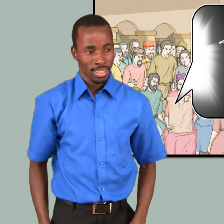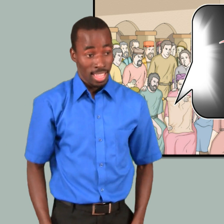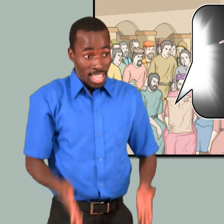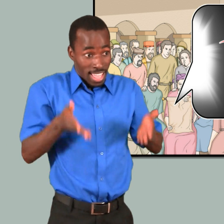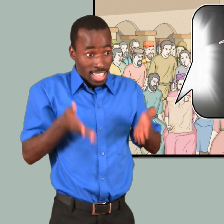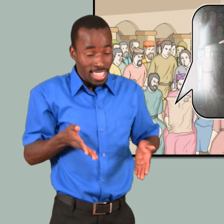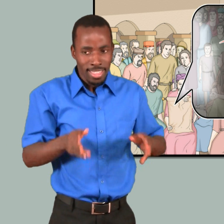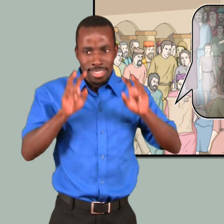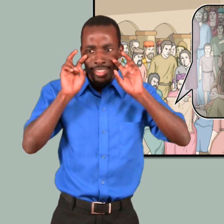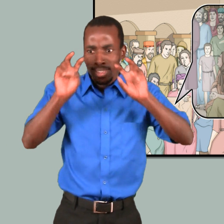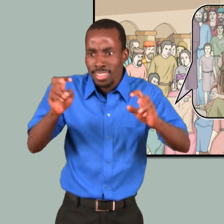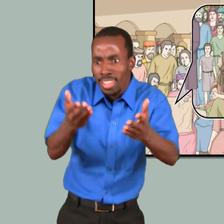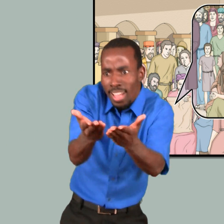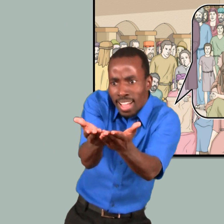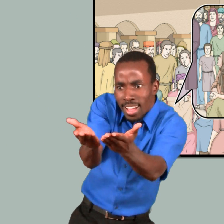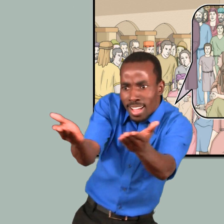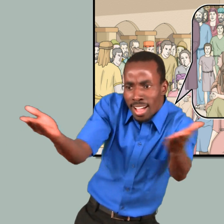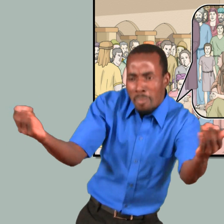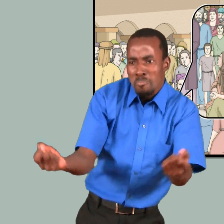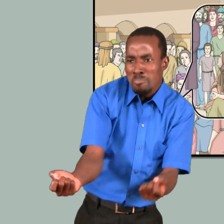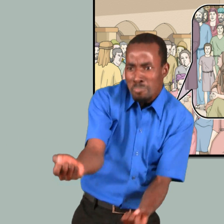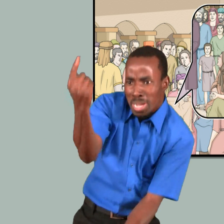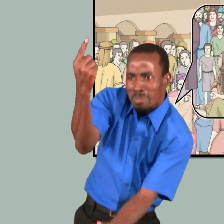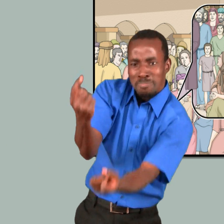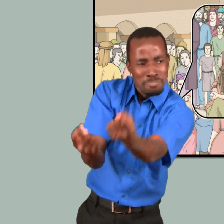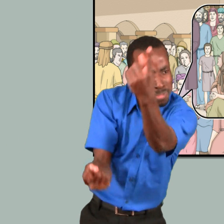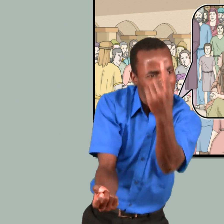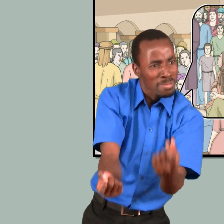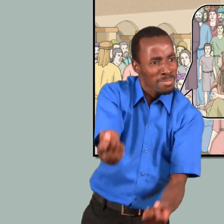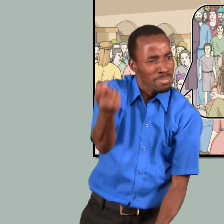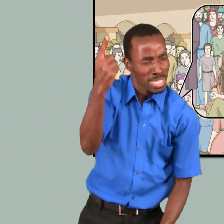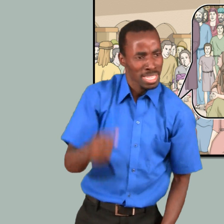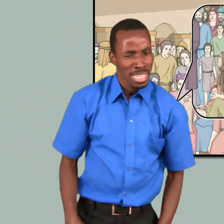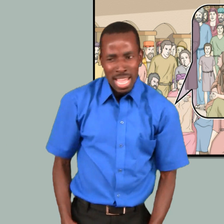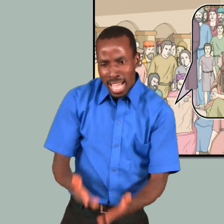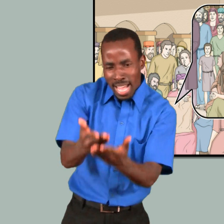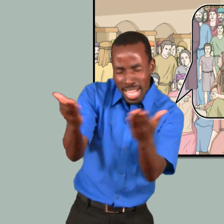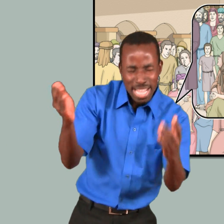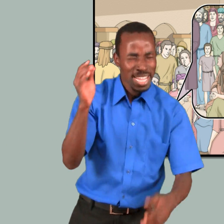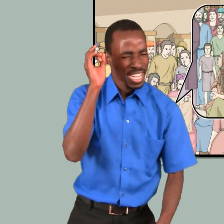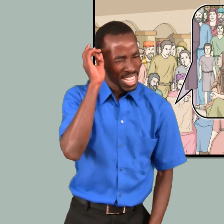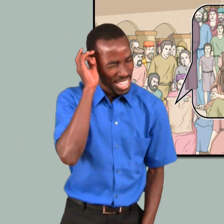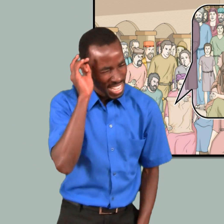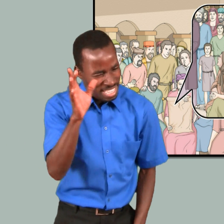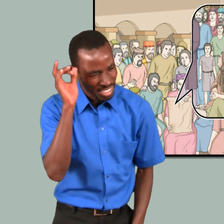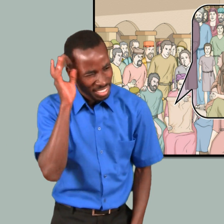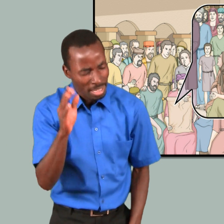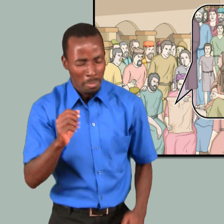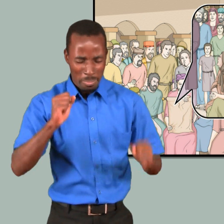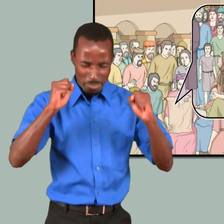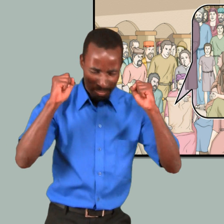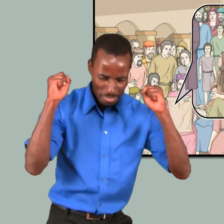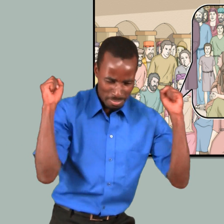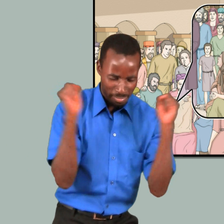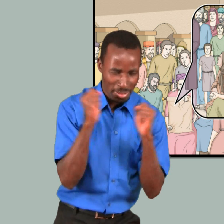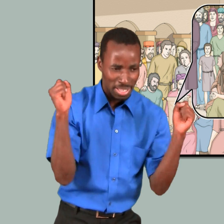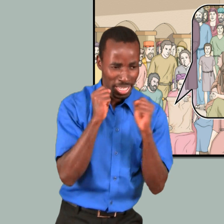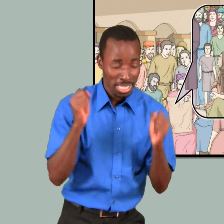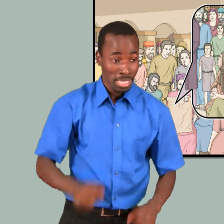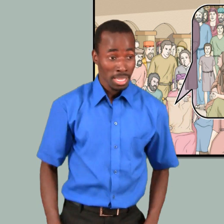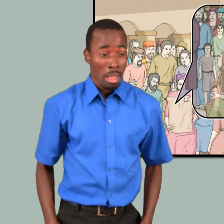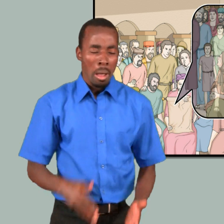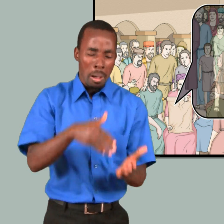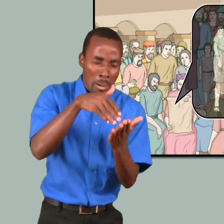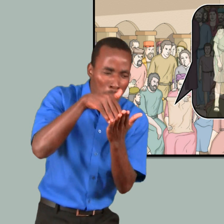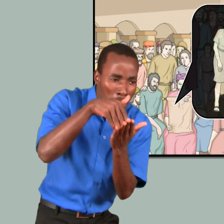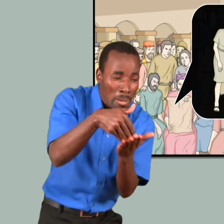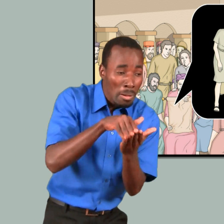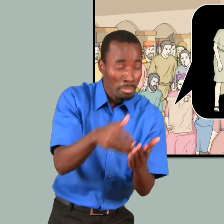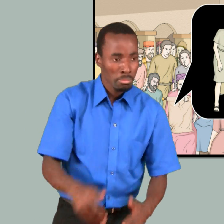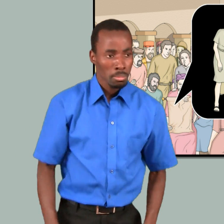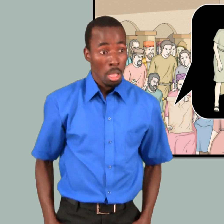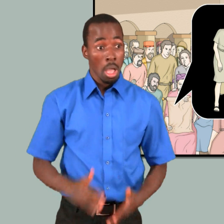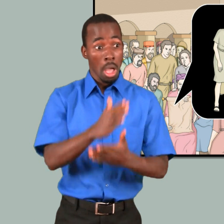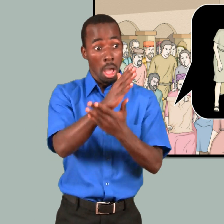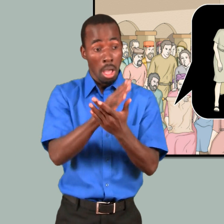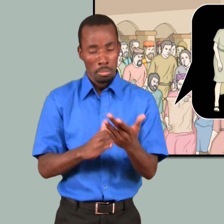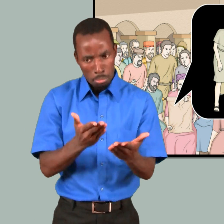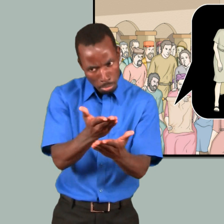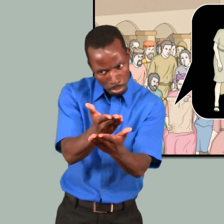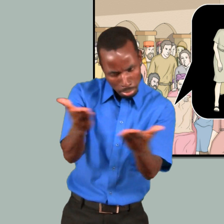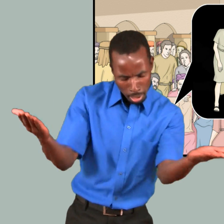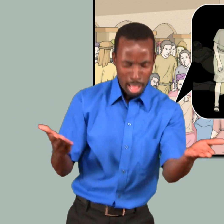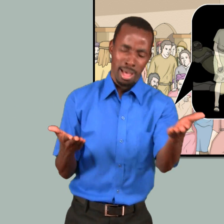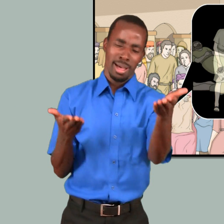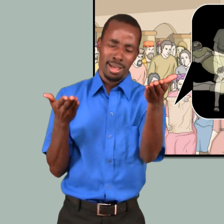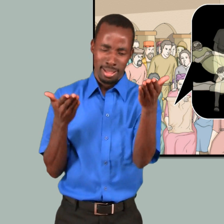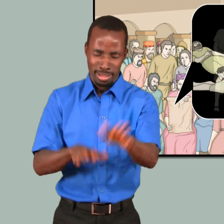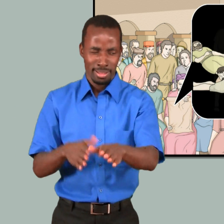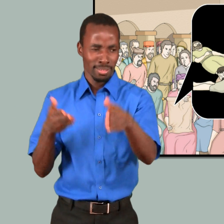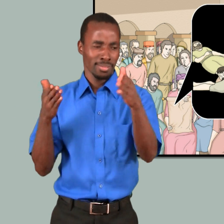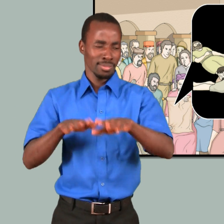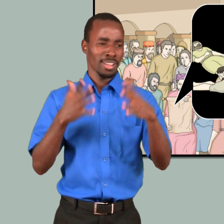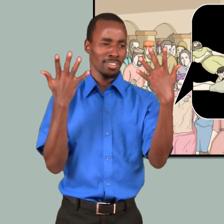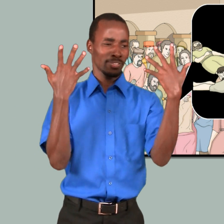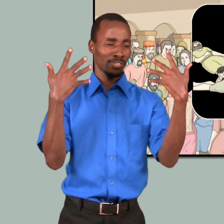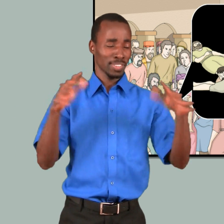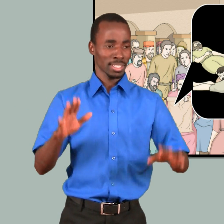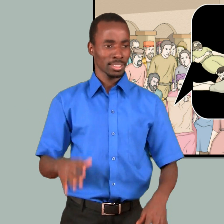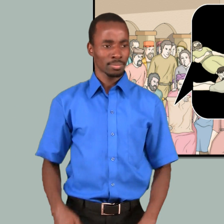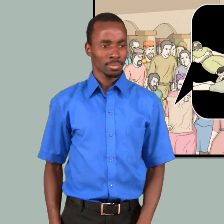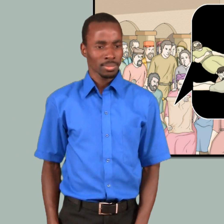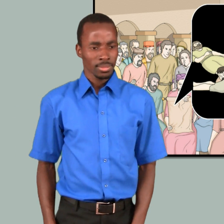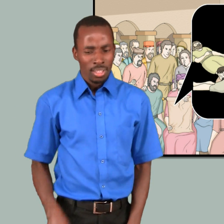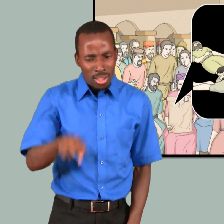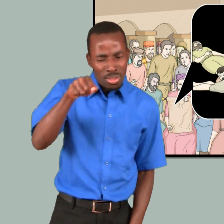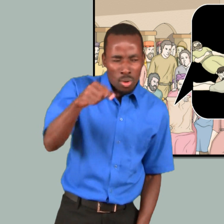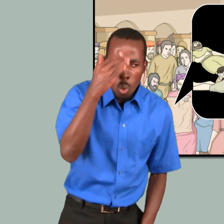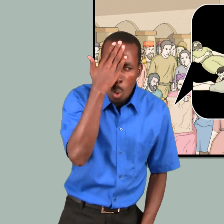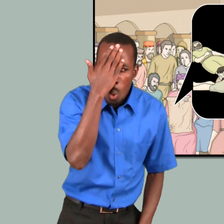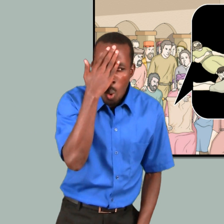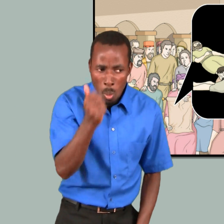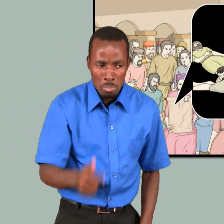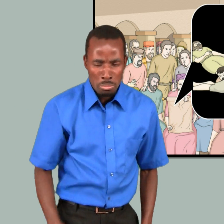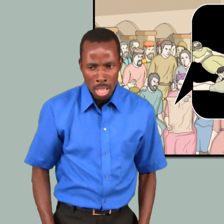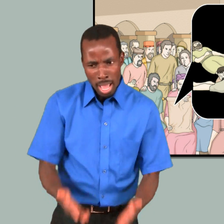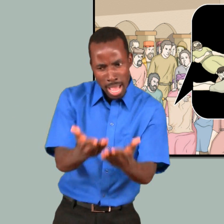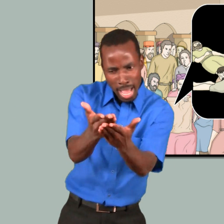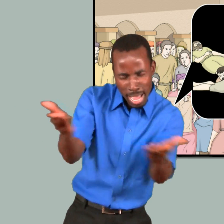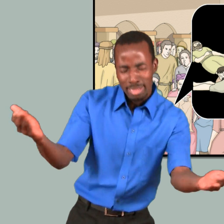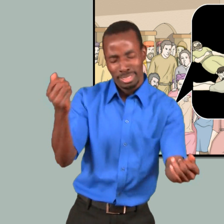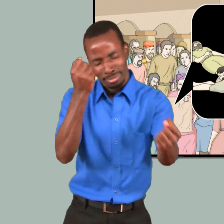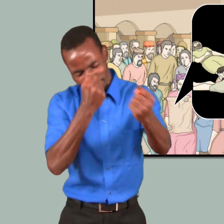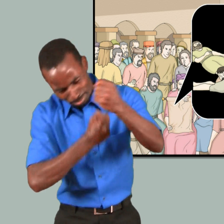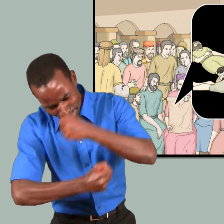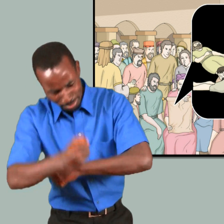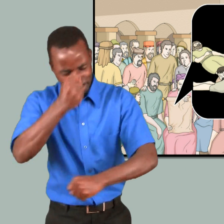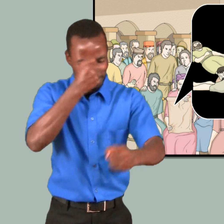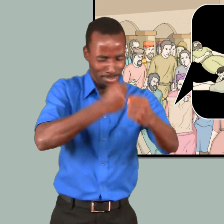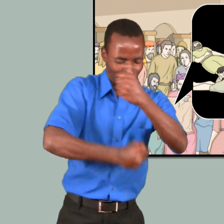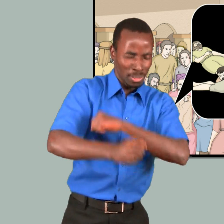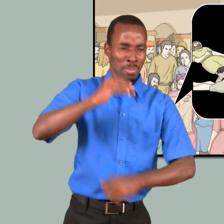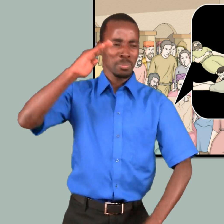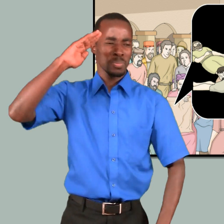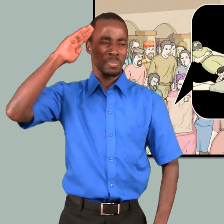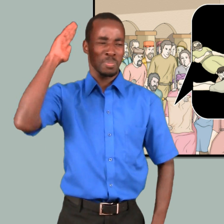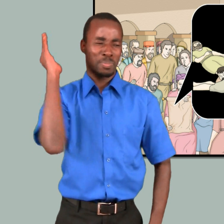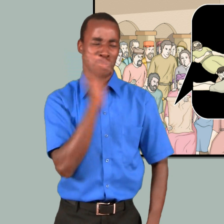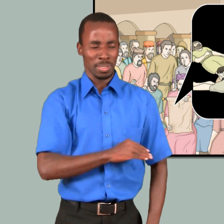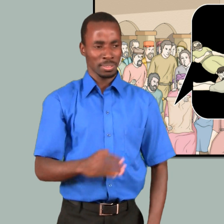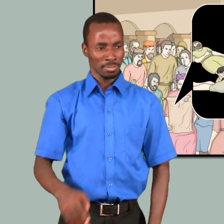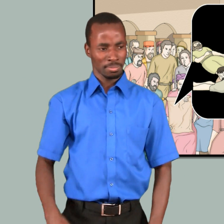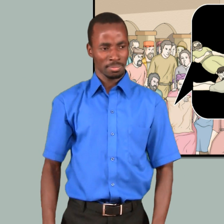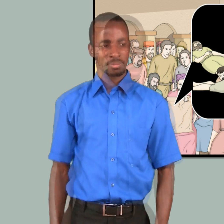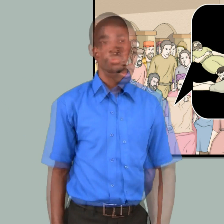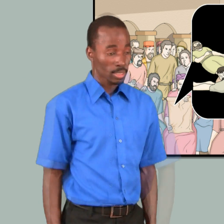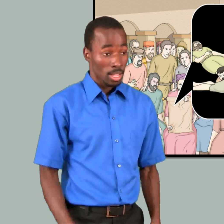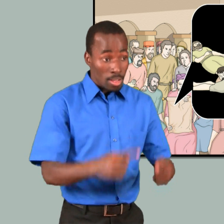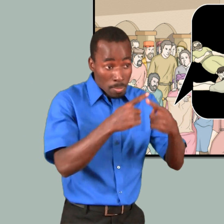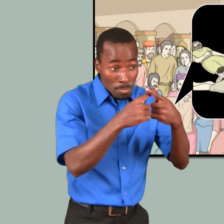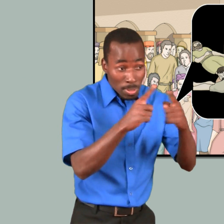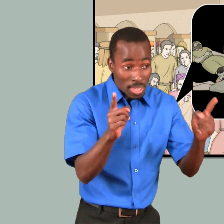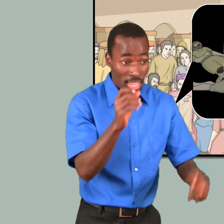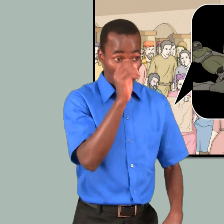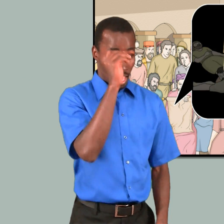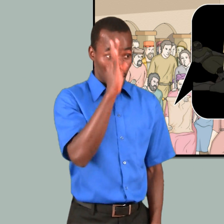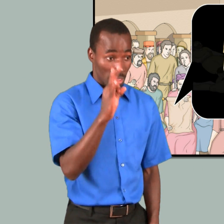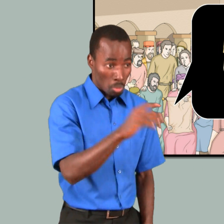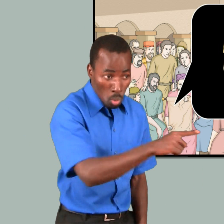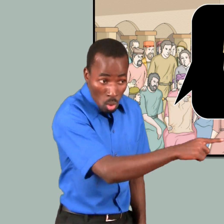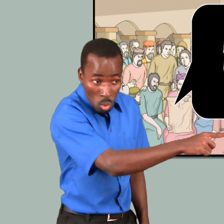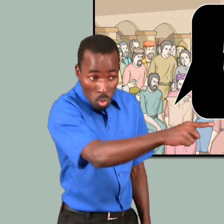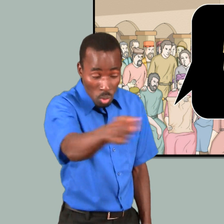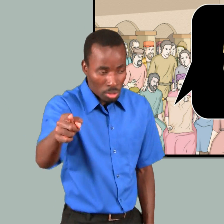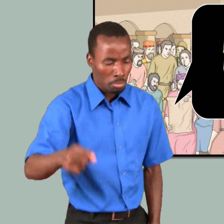That is why many among you are weak and sick, and a number of you have fallen asleep.